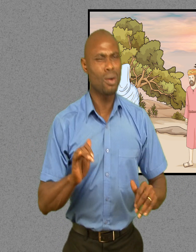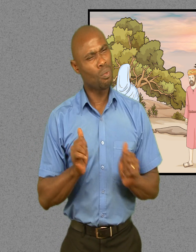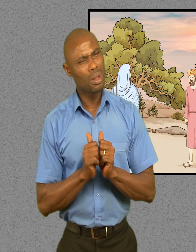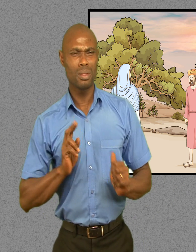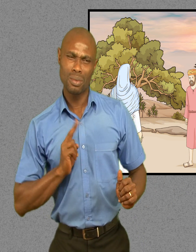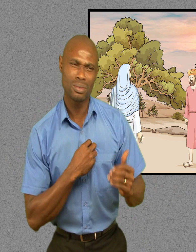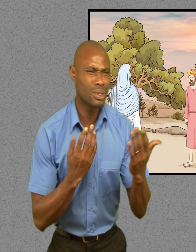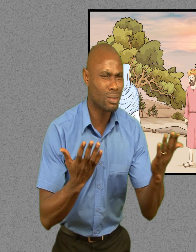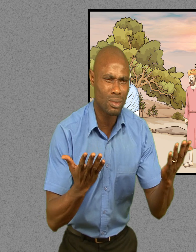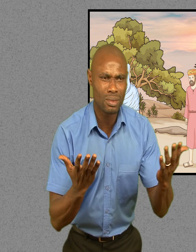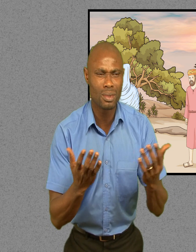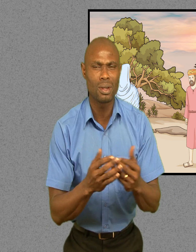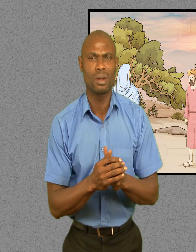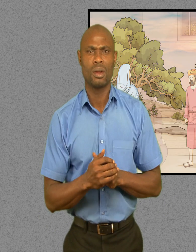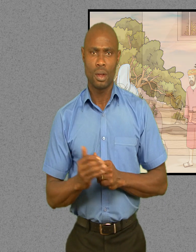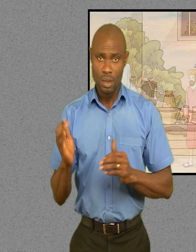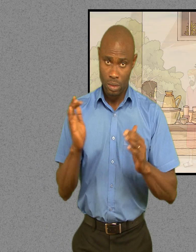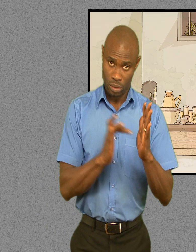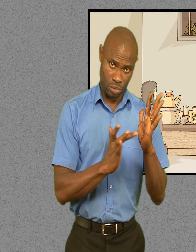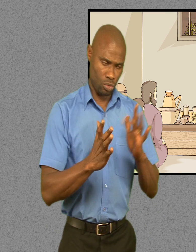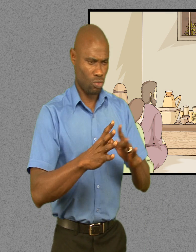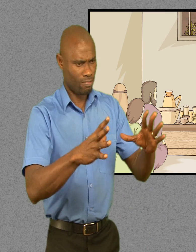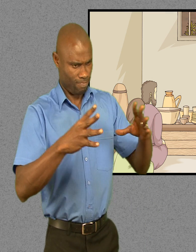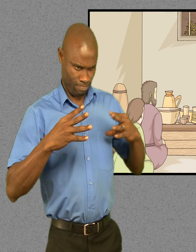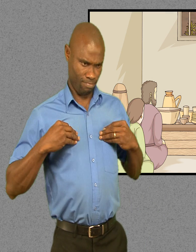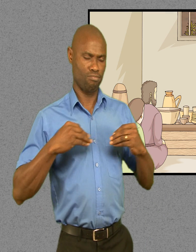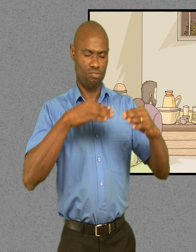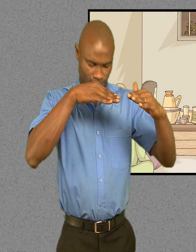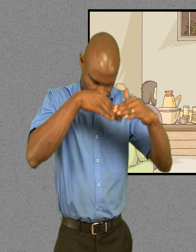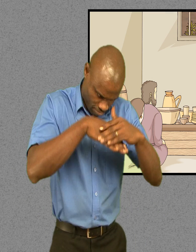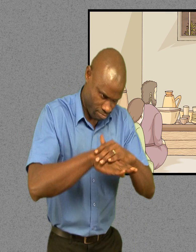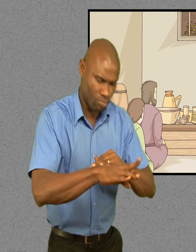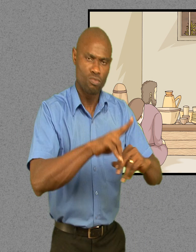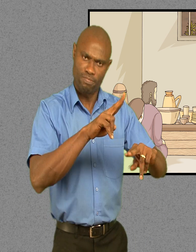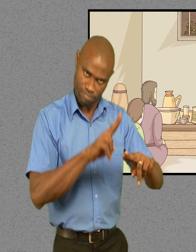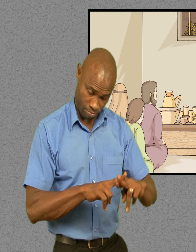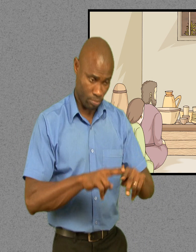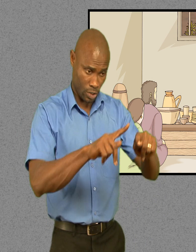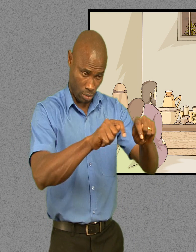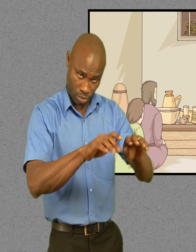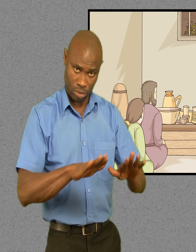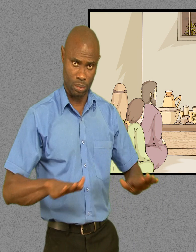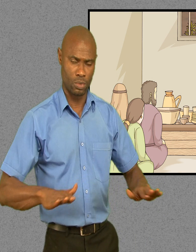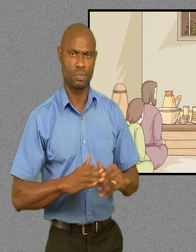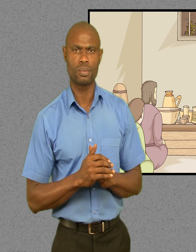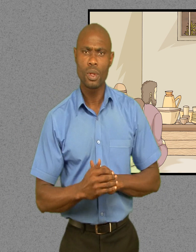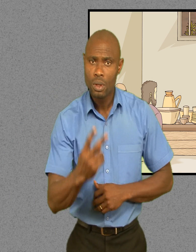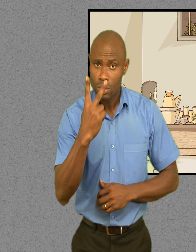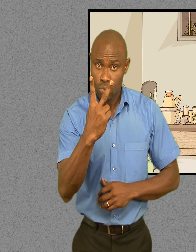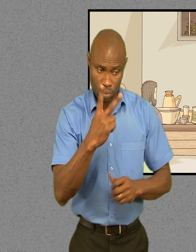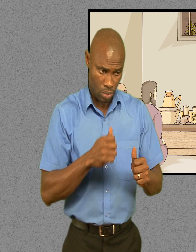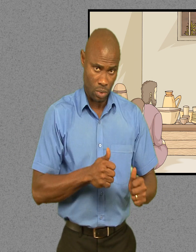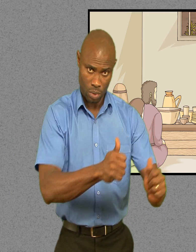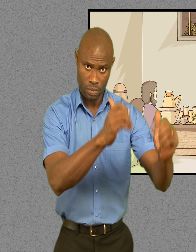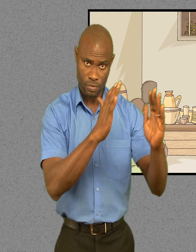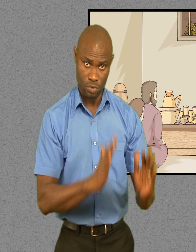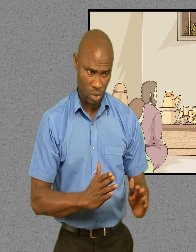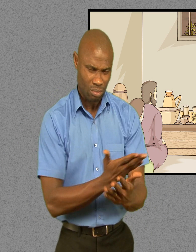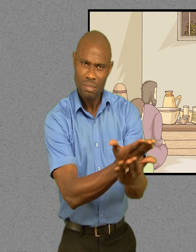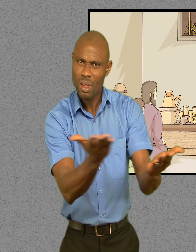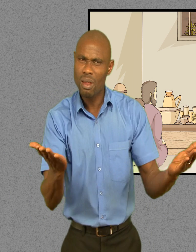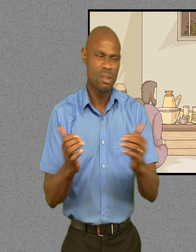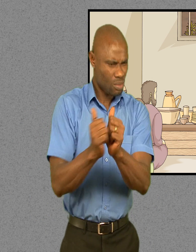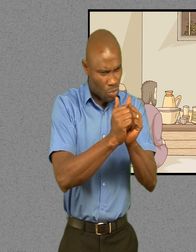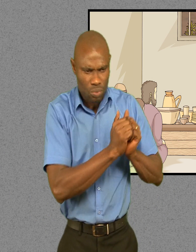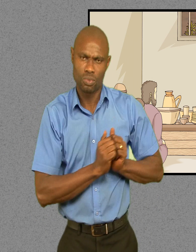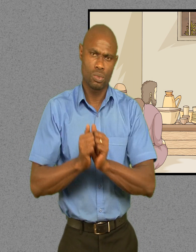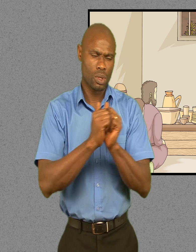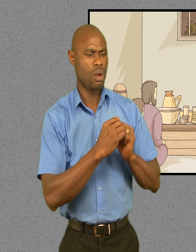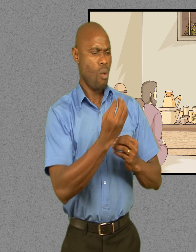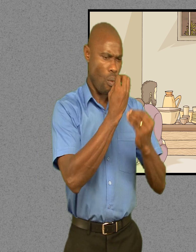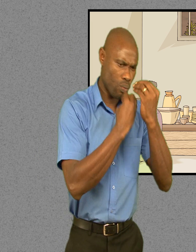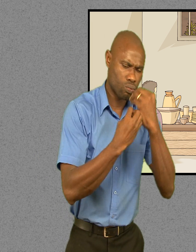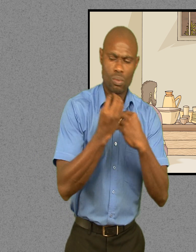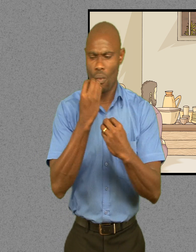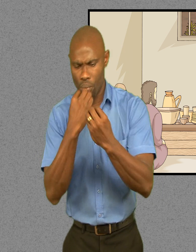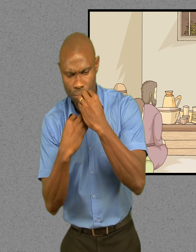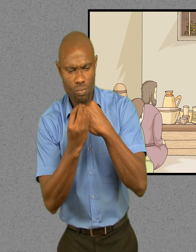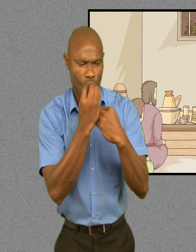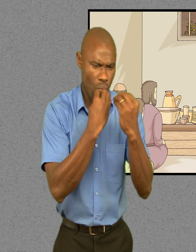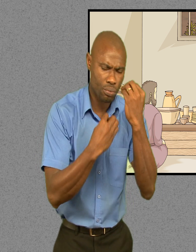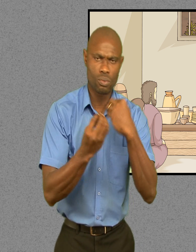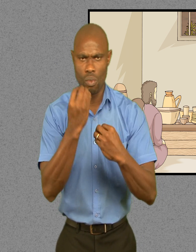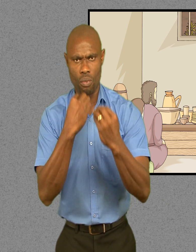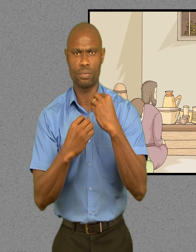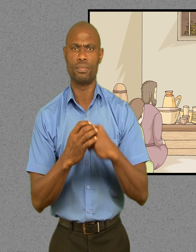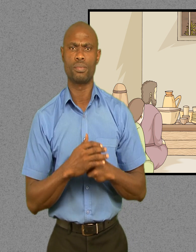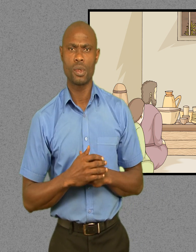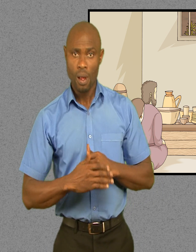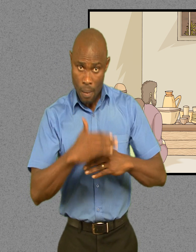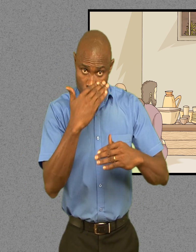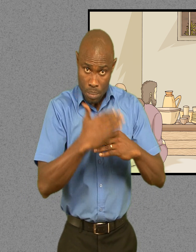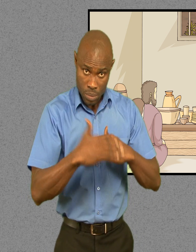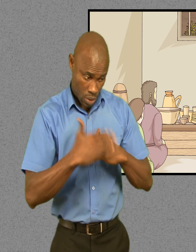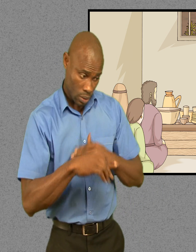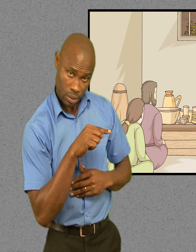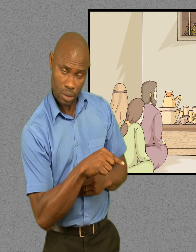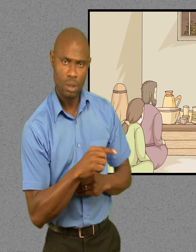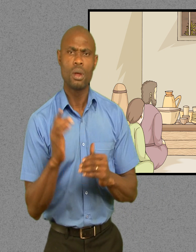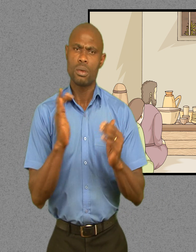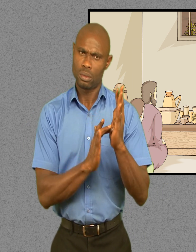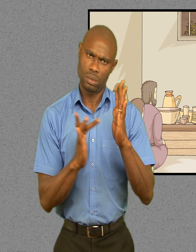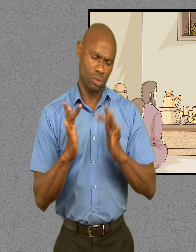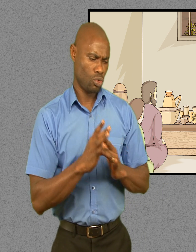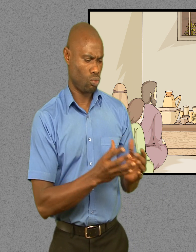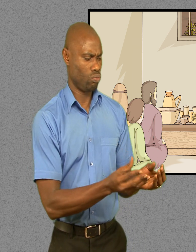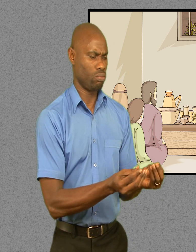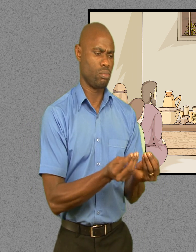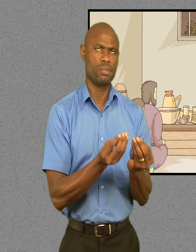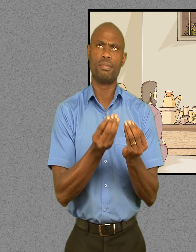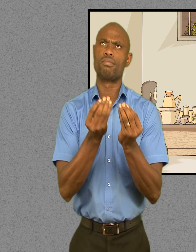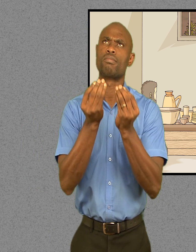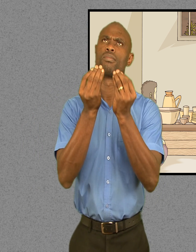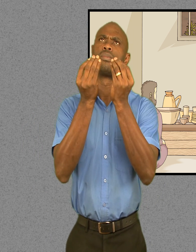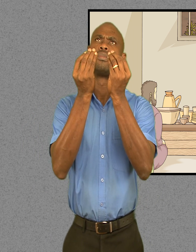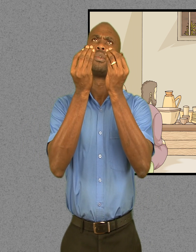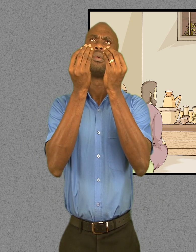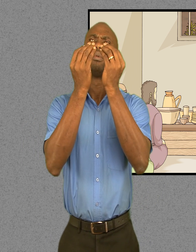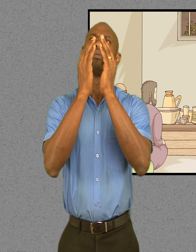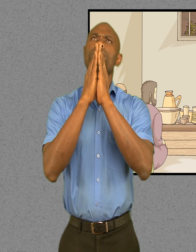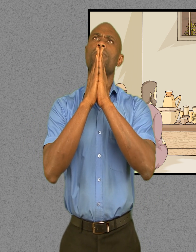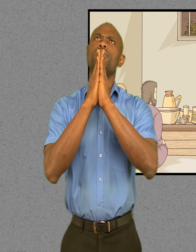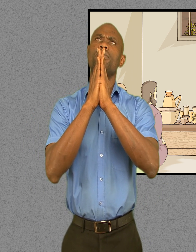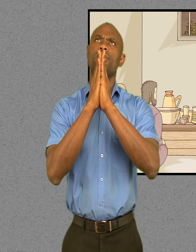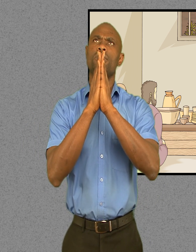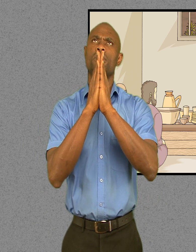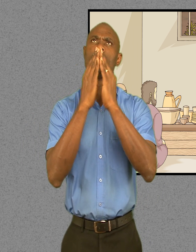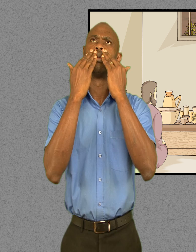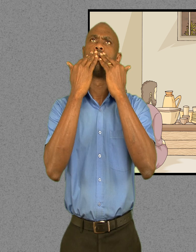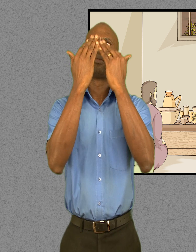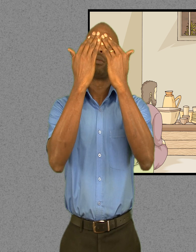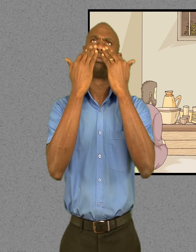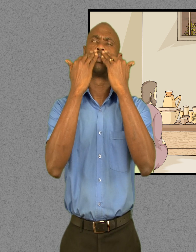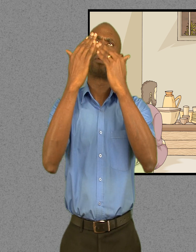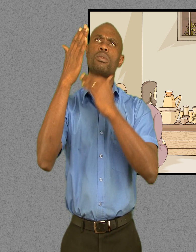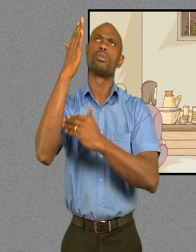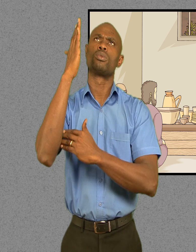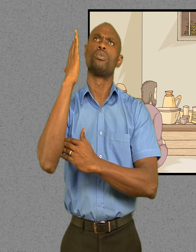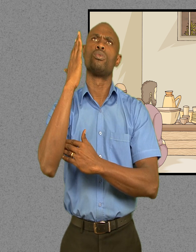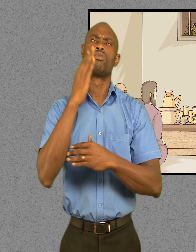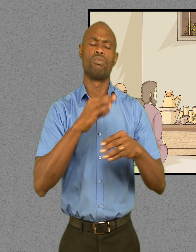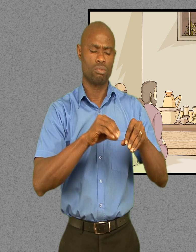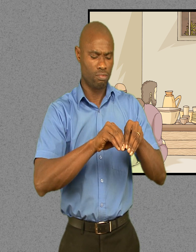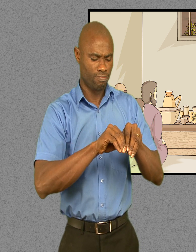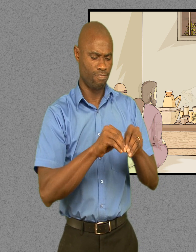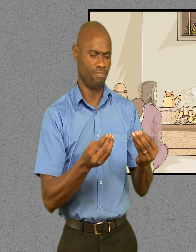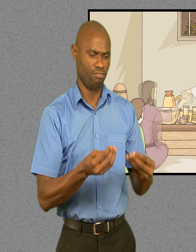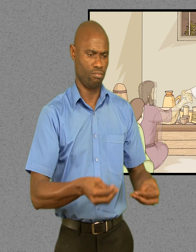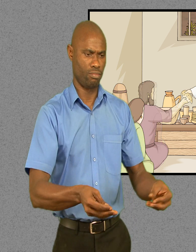While He was reclining at the table with them, He took bread, spoke a blessing and broke it, and gave it to them.